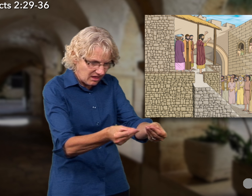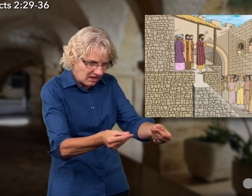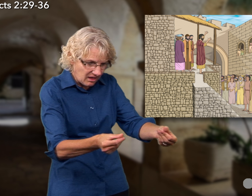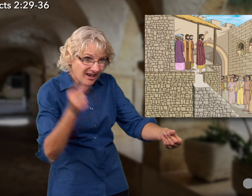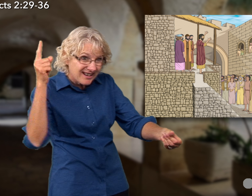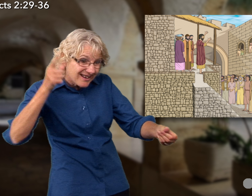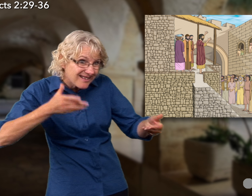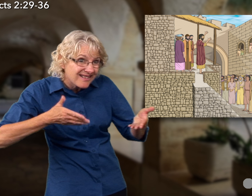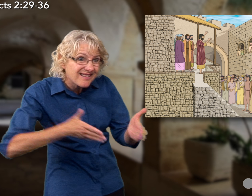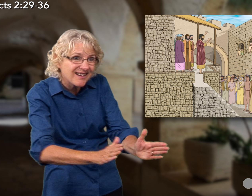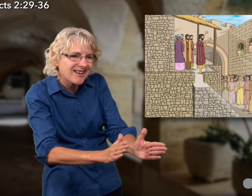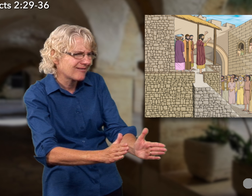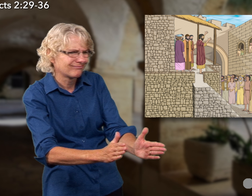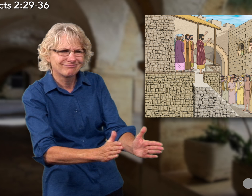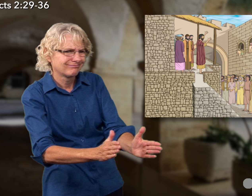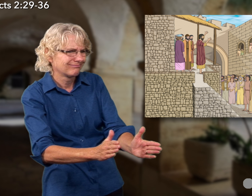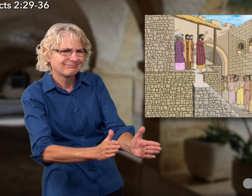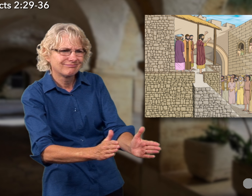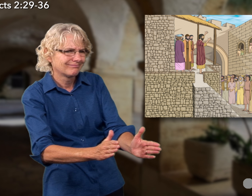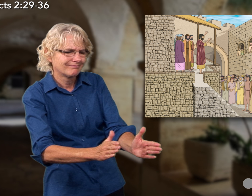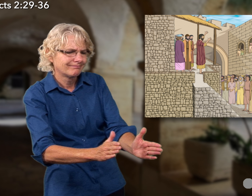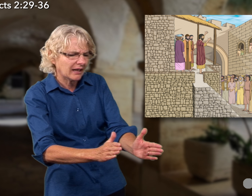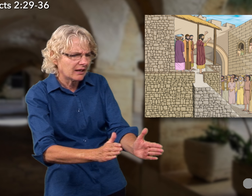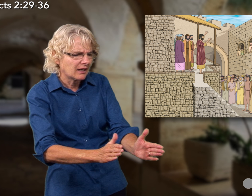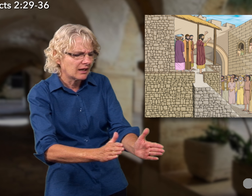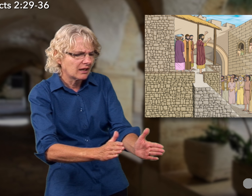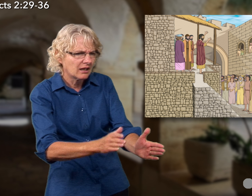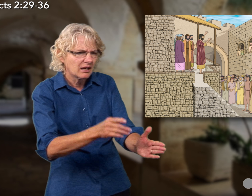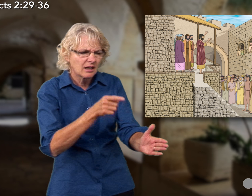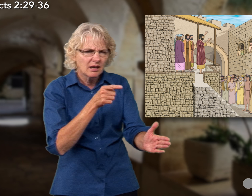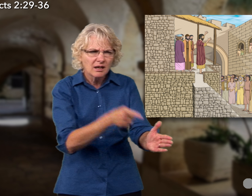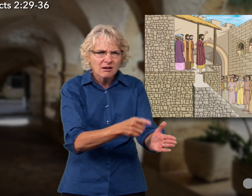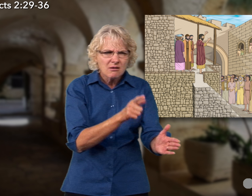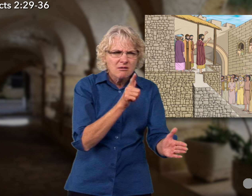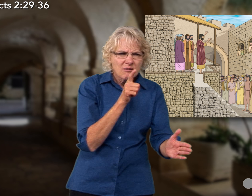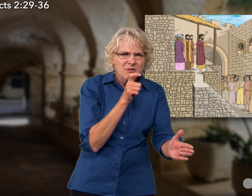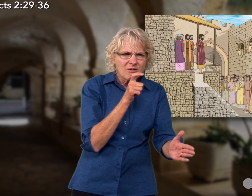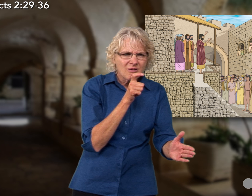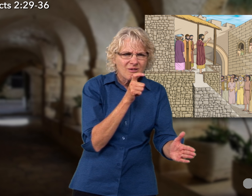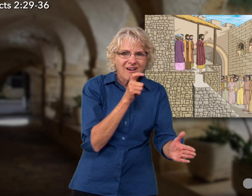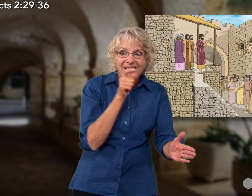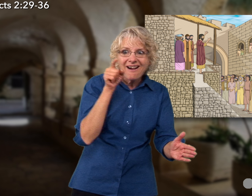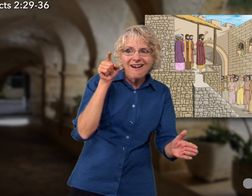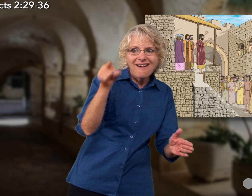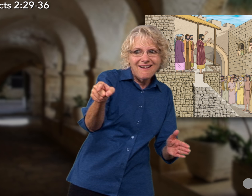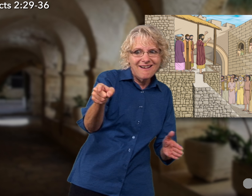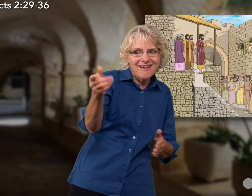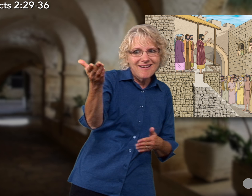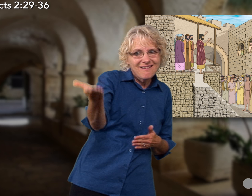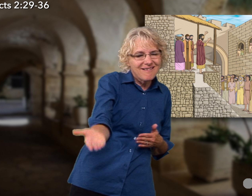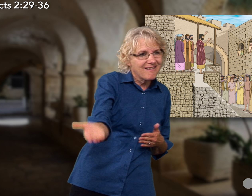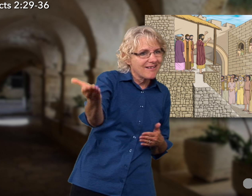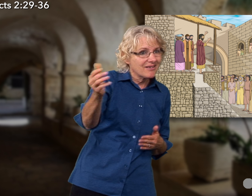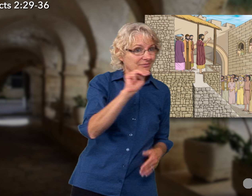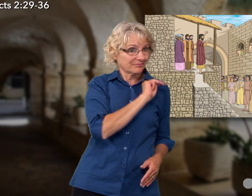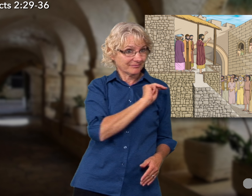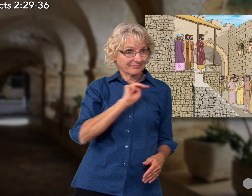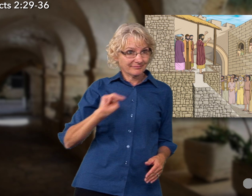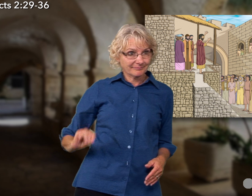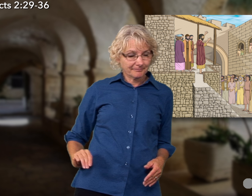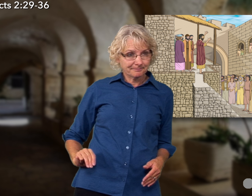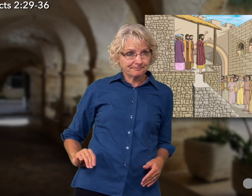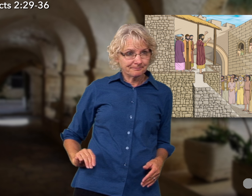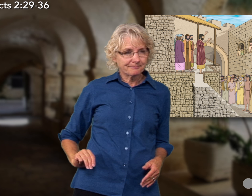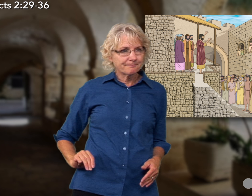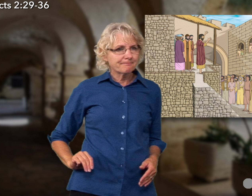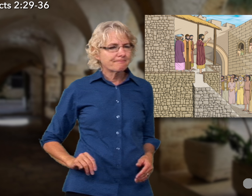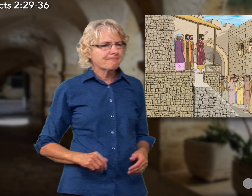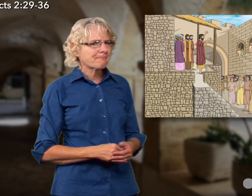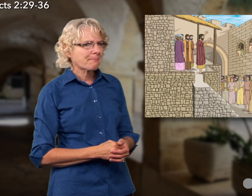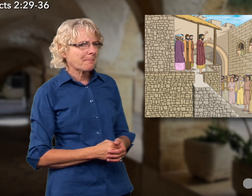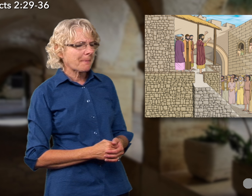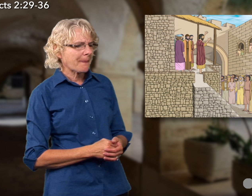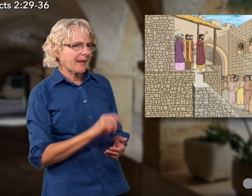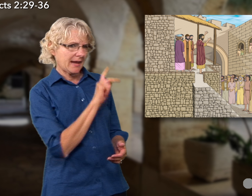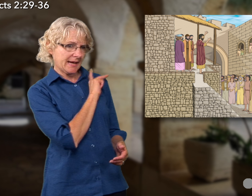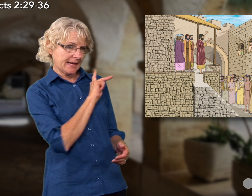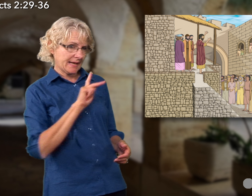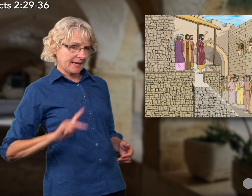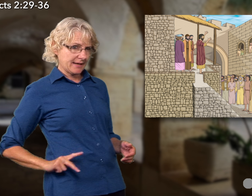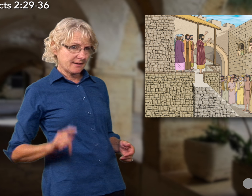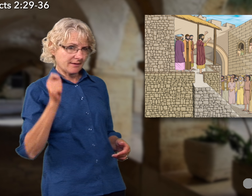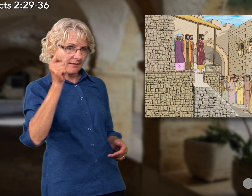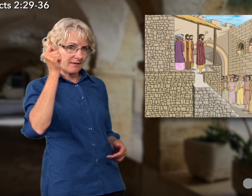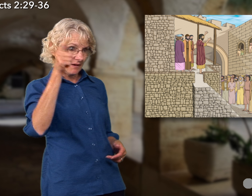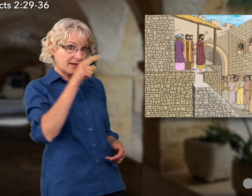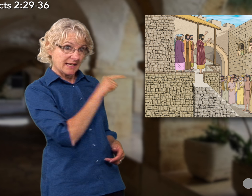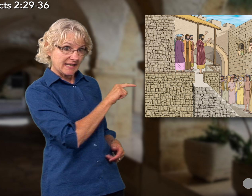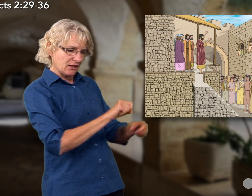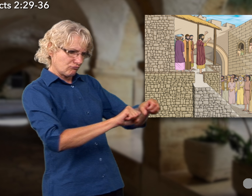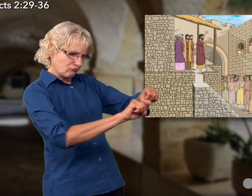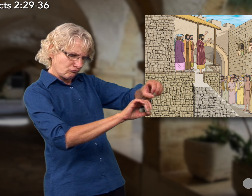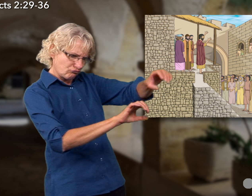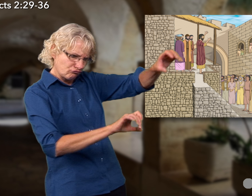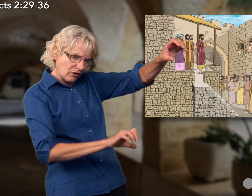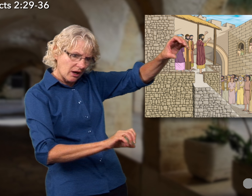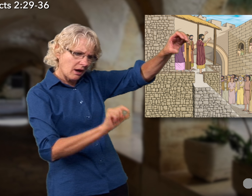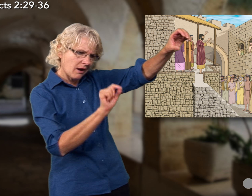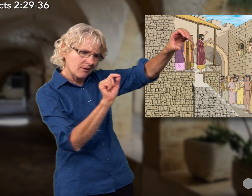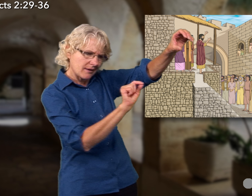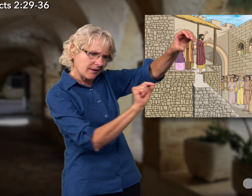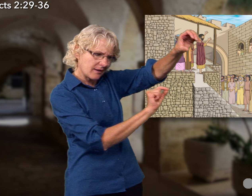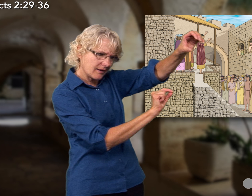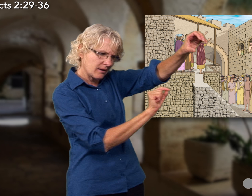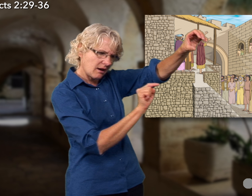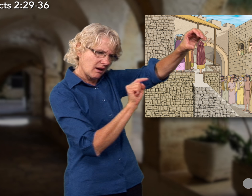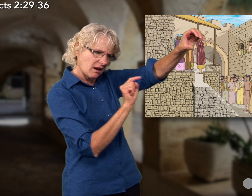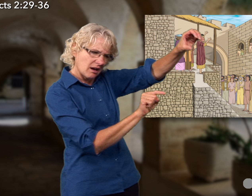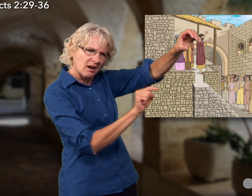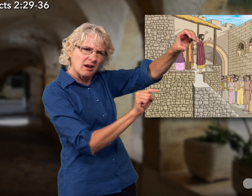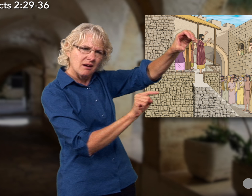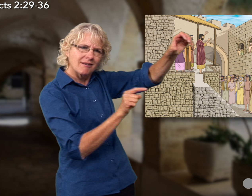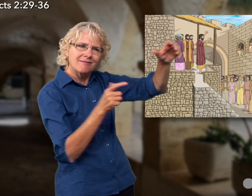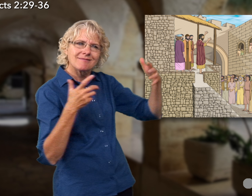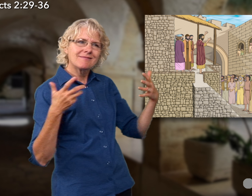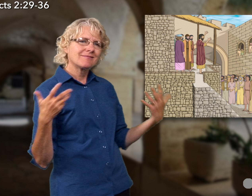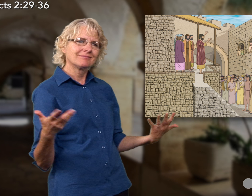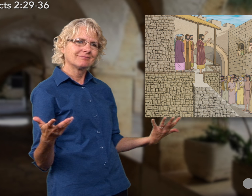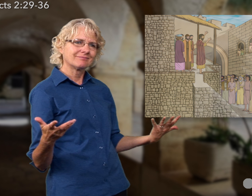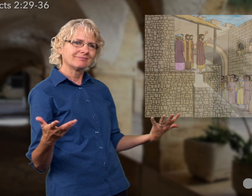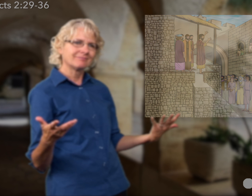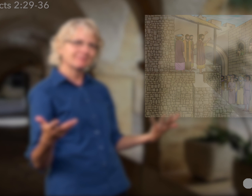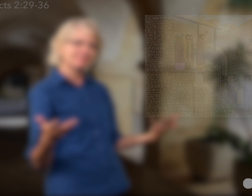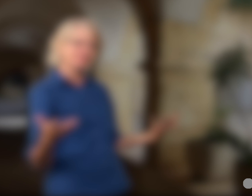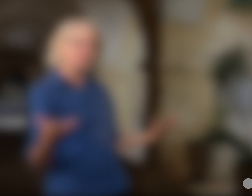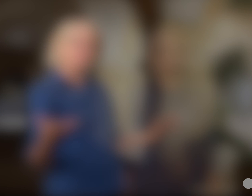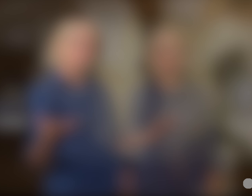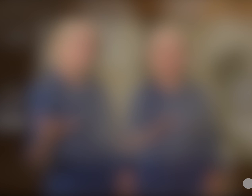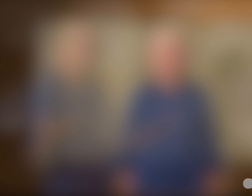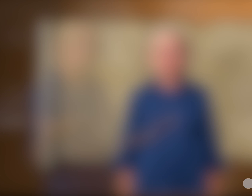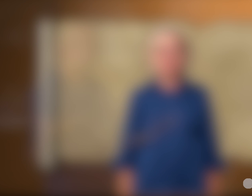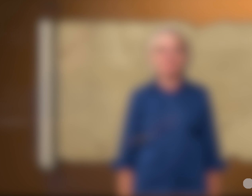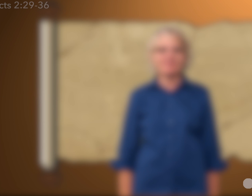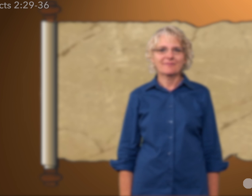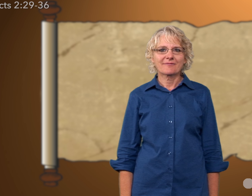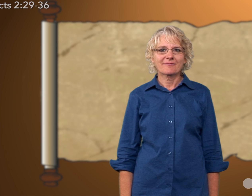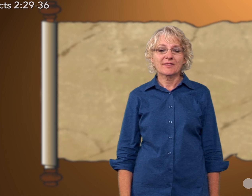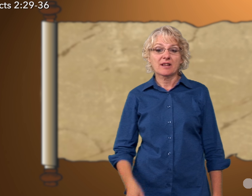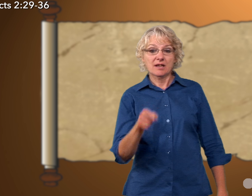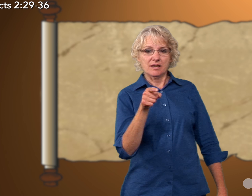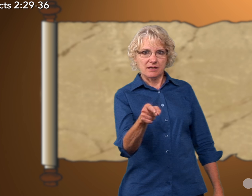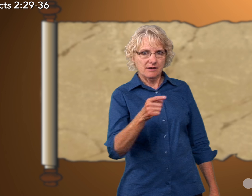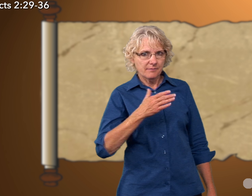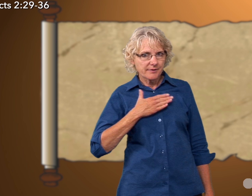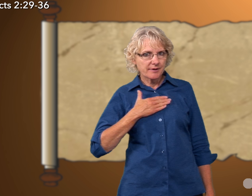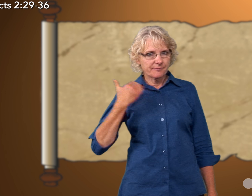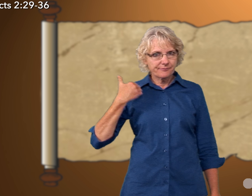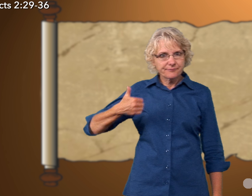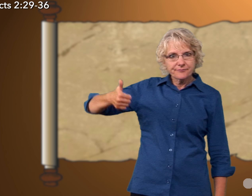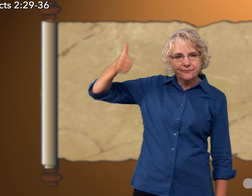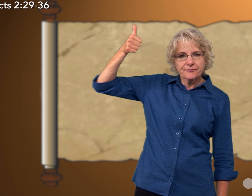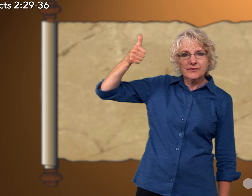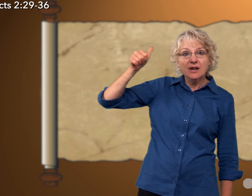Exalted, then, to the right hand of God, He has received from the Father the promised Holy Spirit and has poured out what you now see and hear.